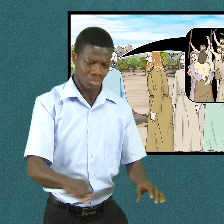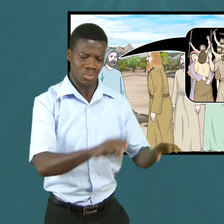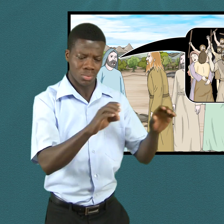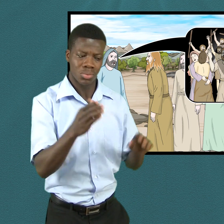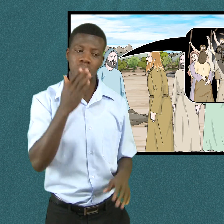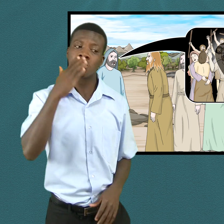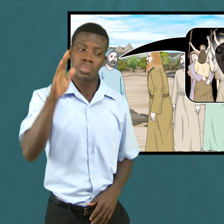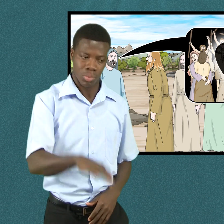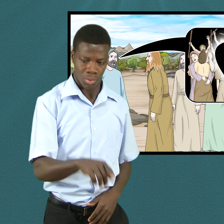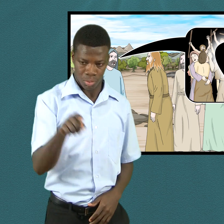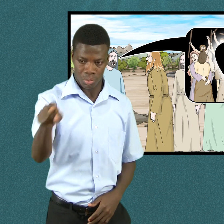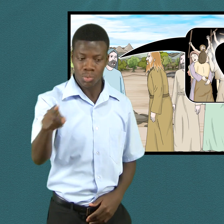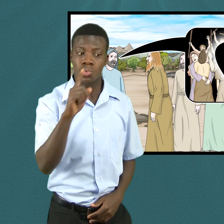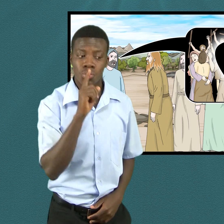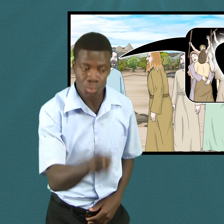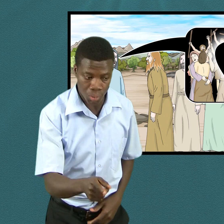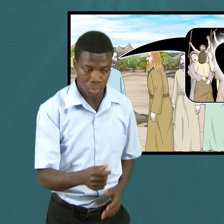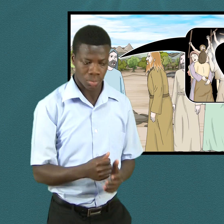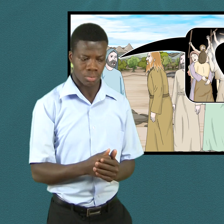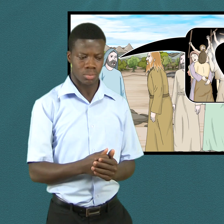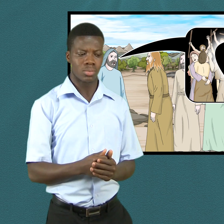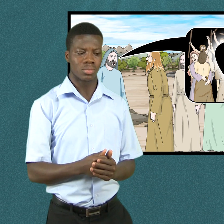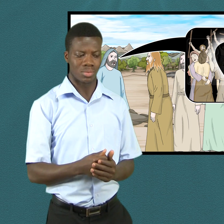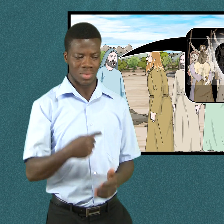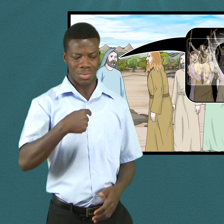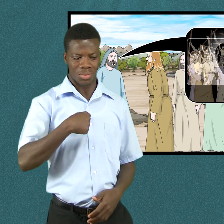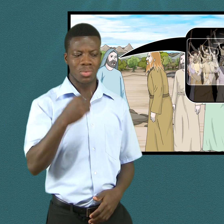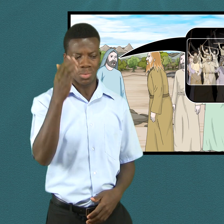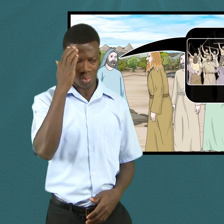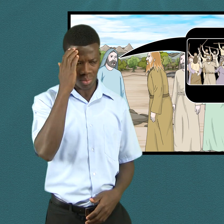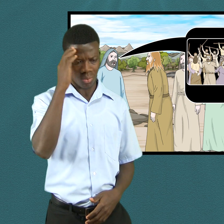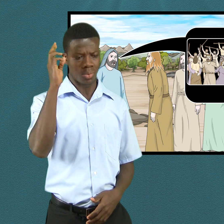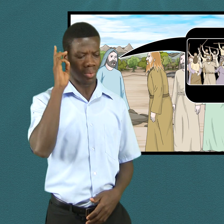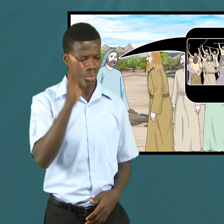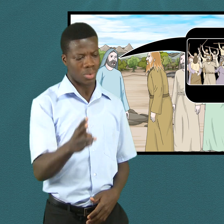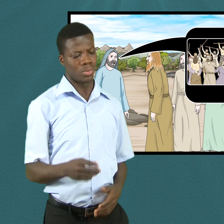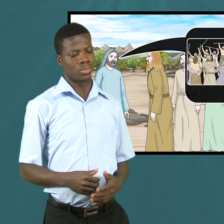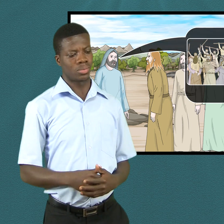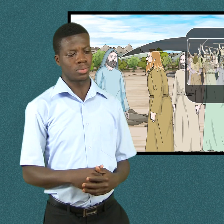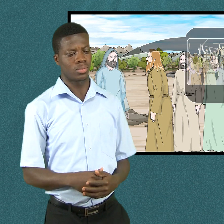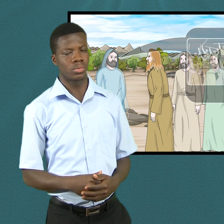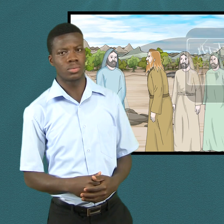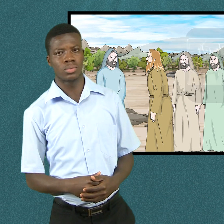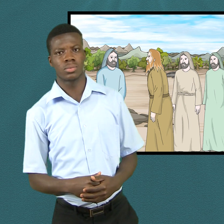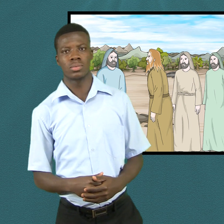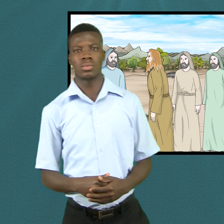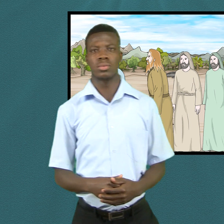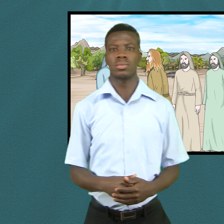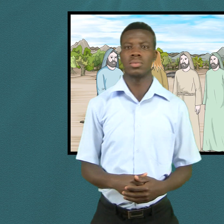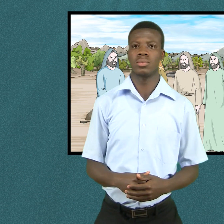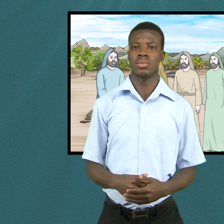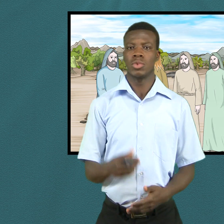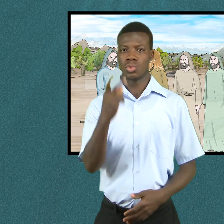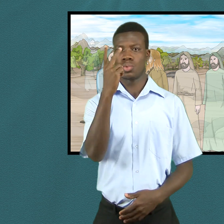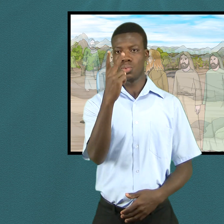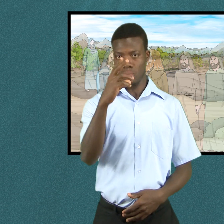If not, I will find out.”